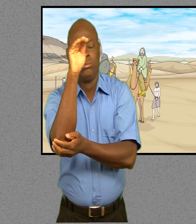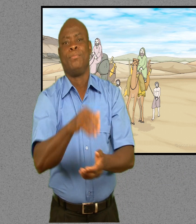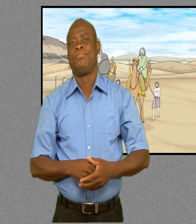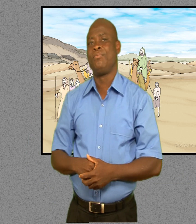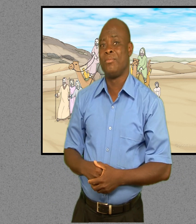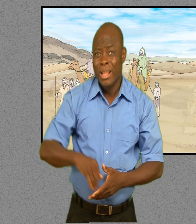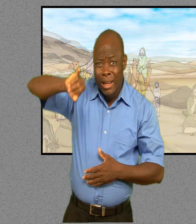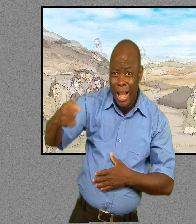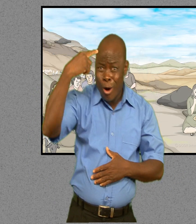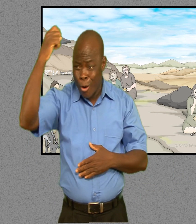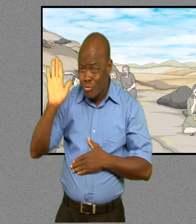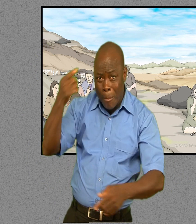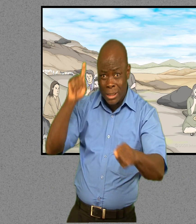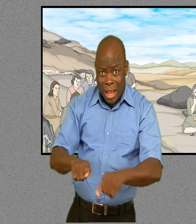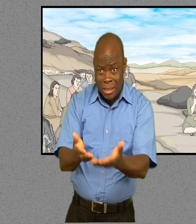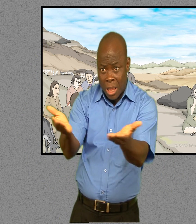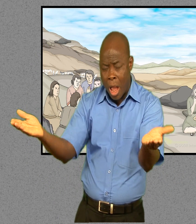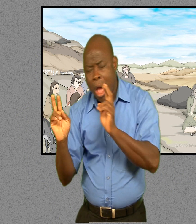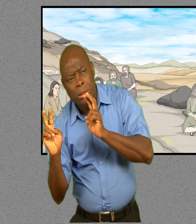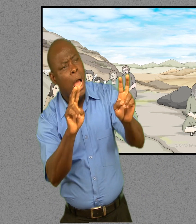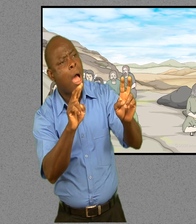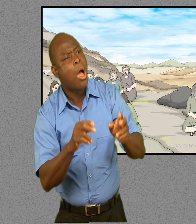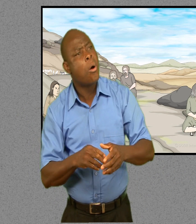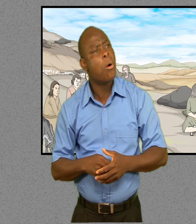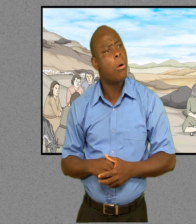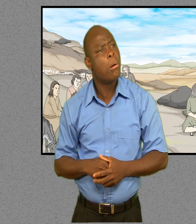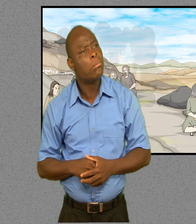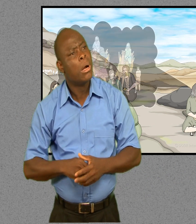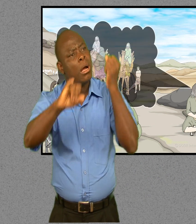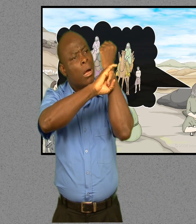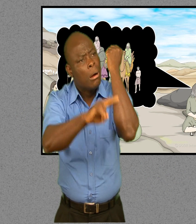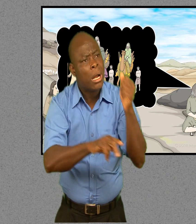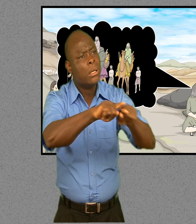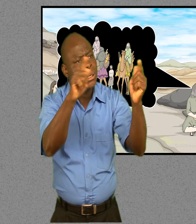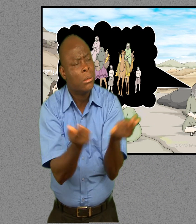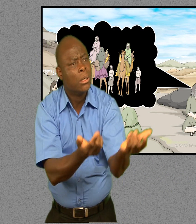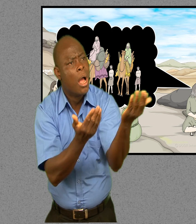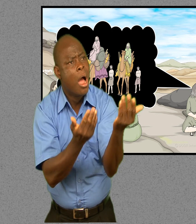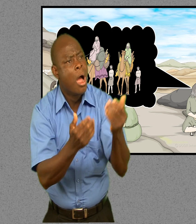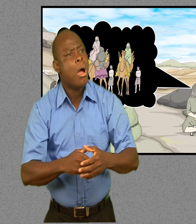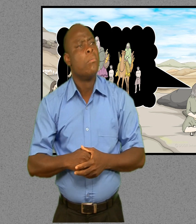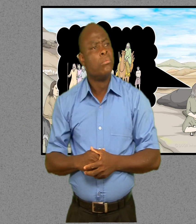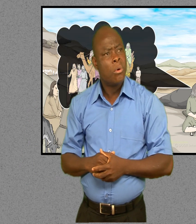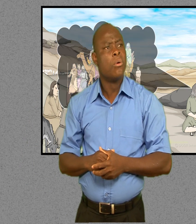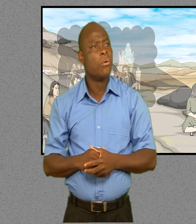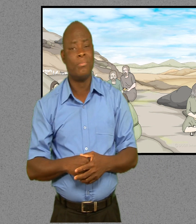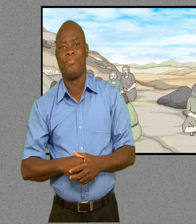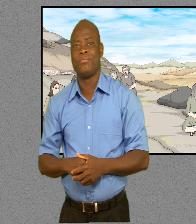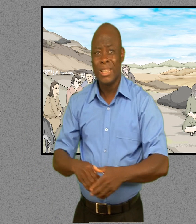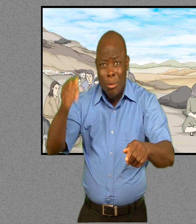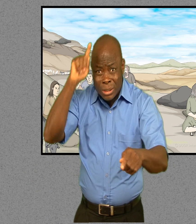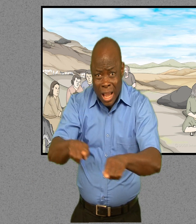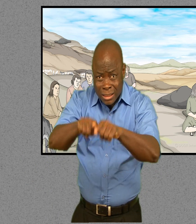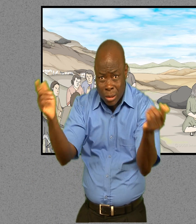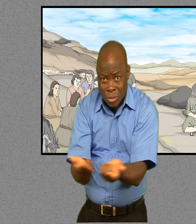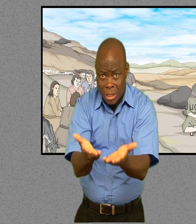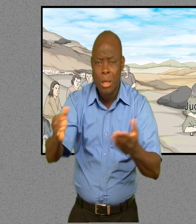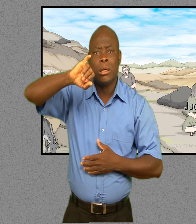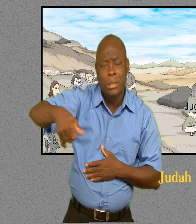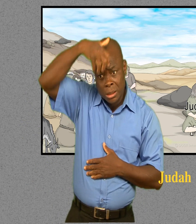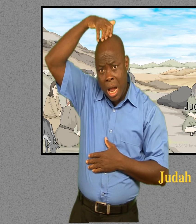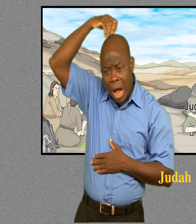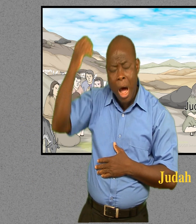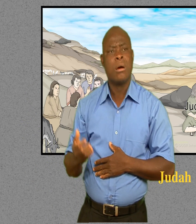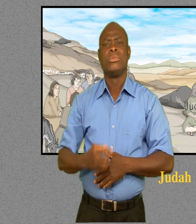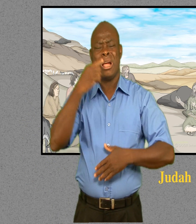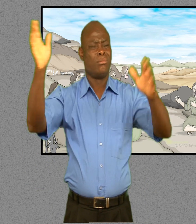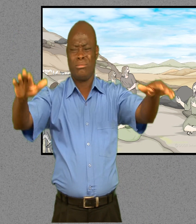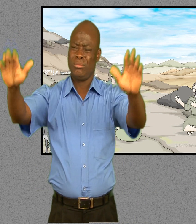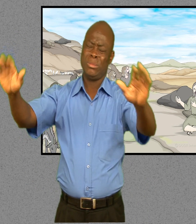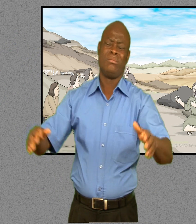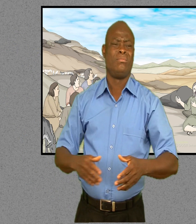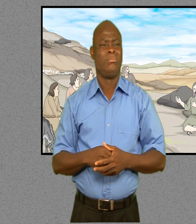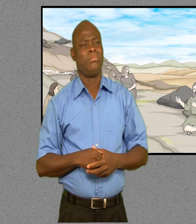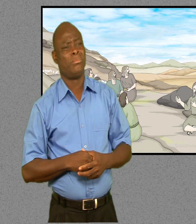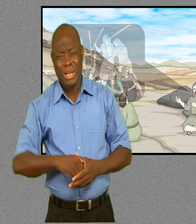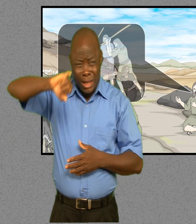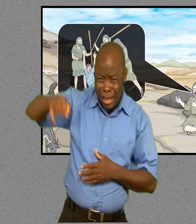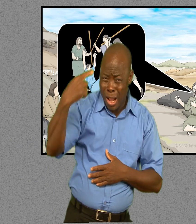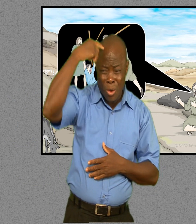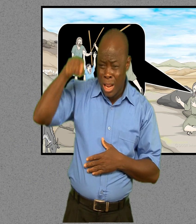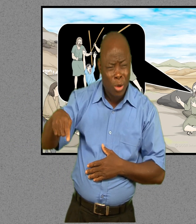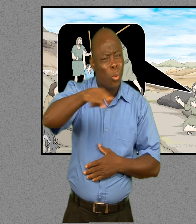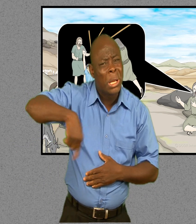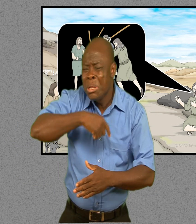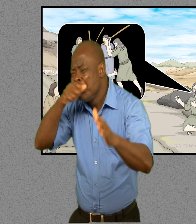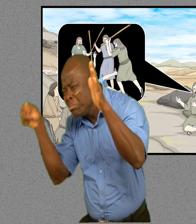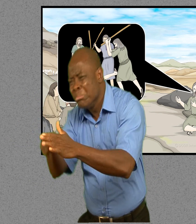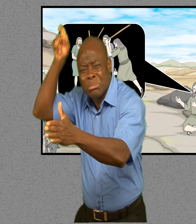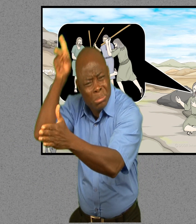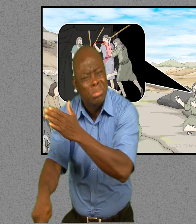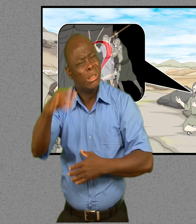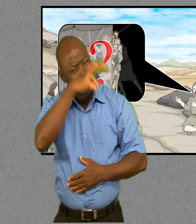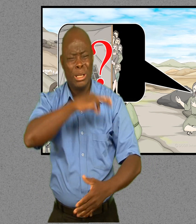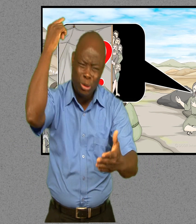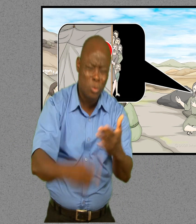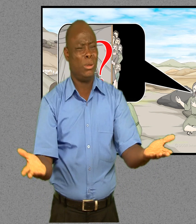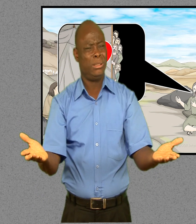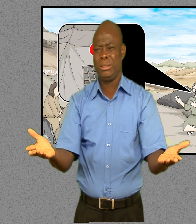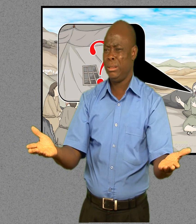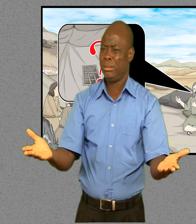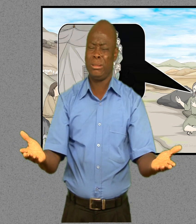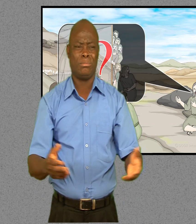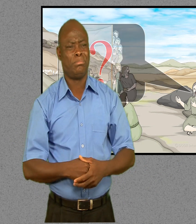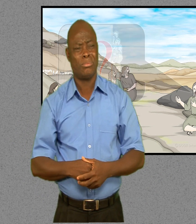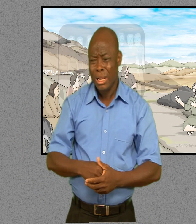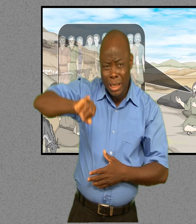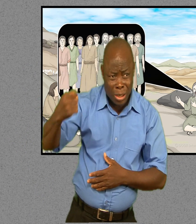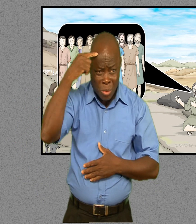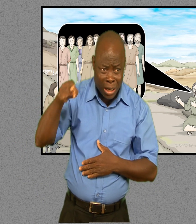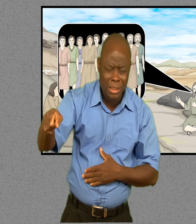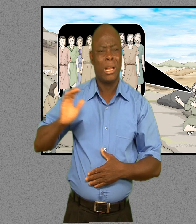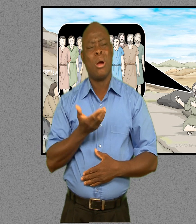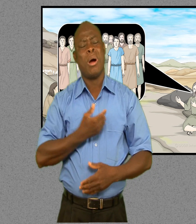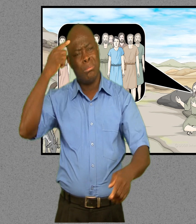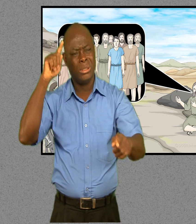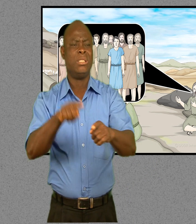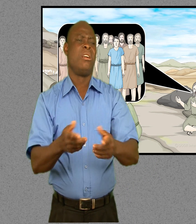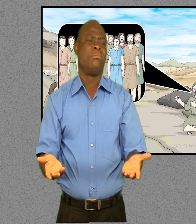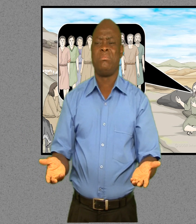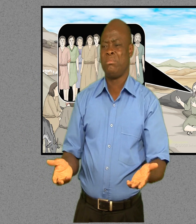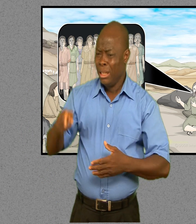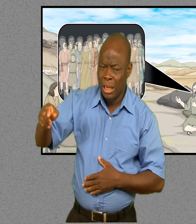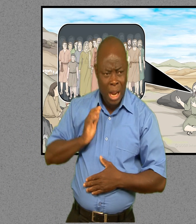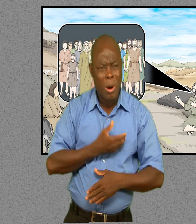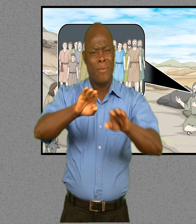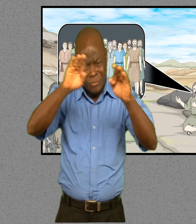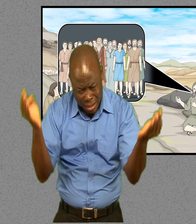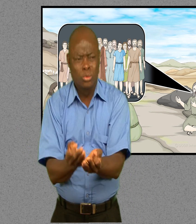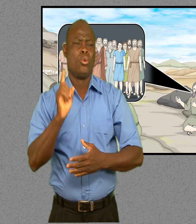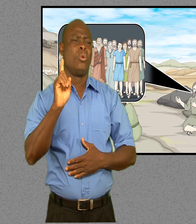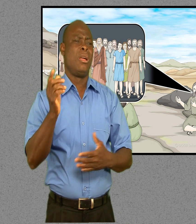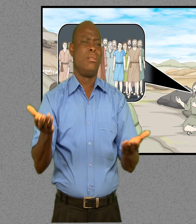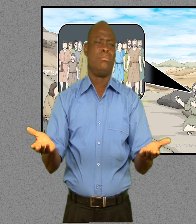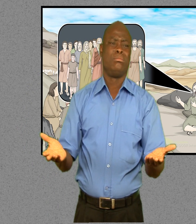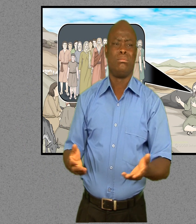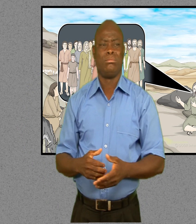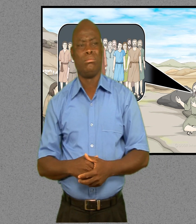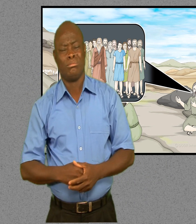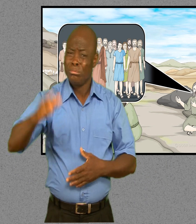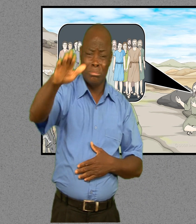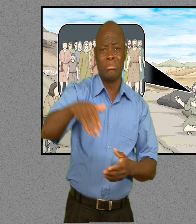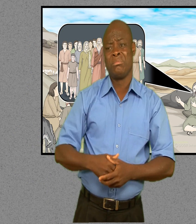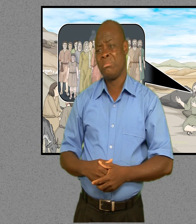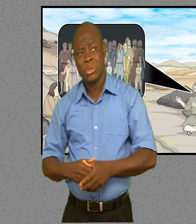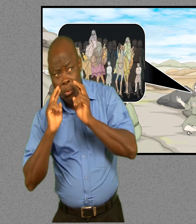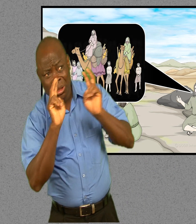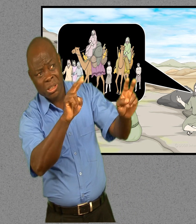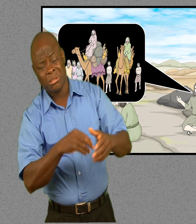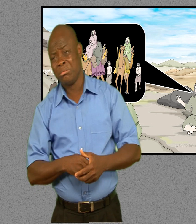Then Judah said to his brothers, “What profit will we gain if we kill our brother and cover up his blood?